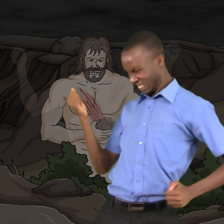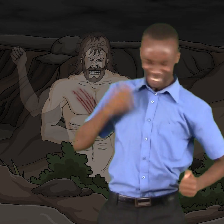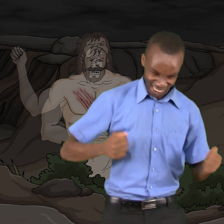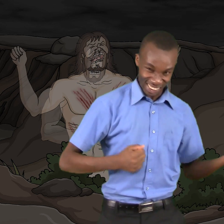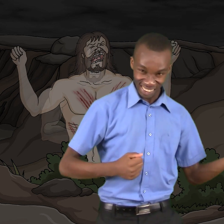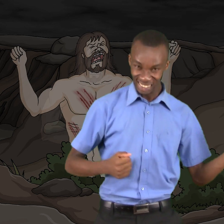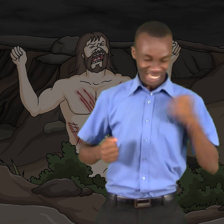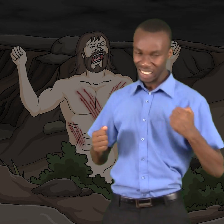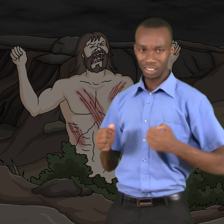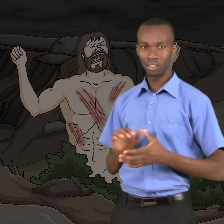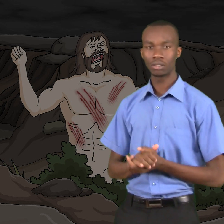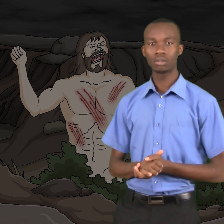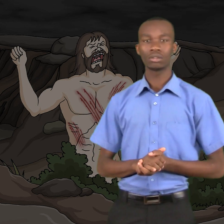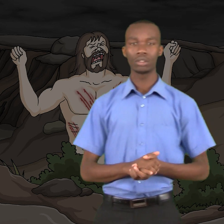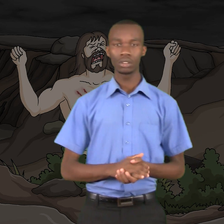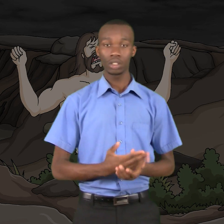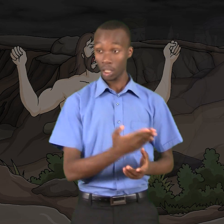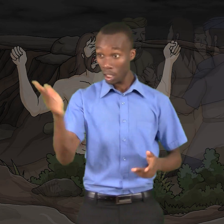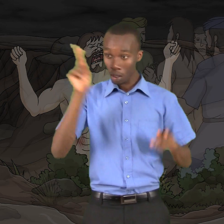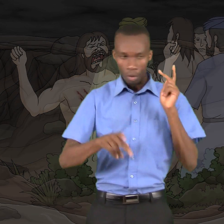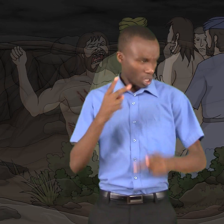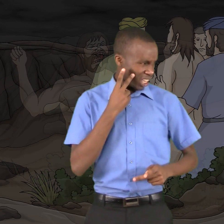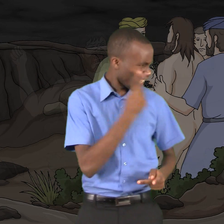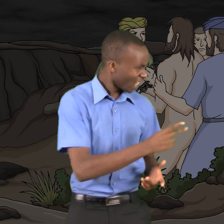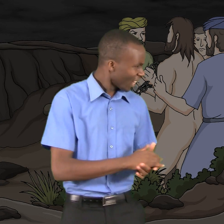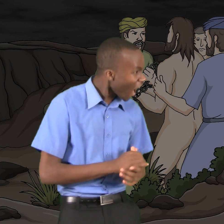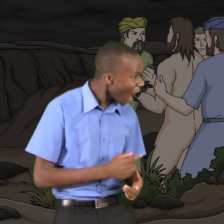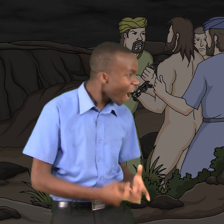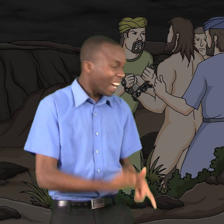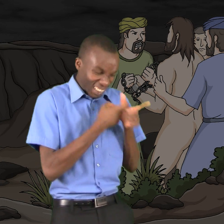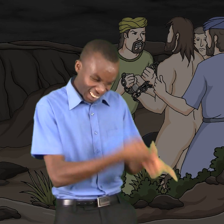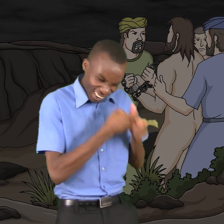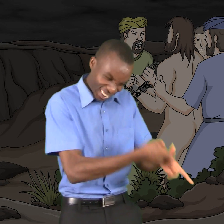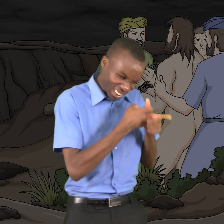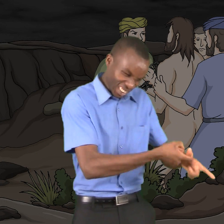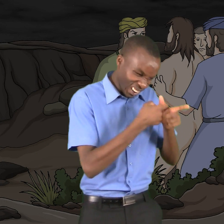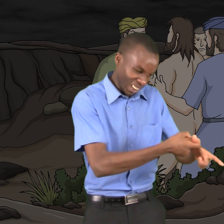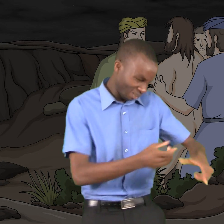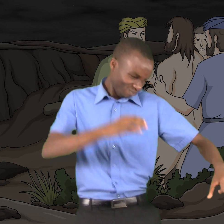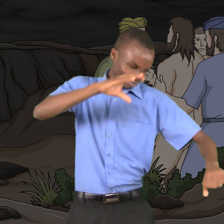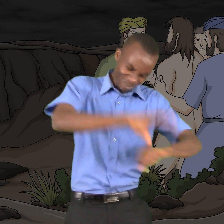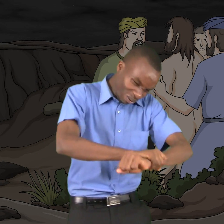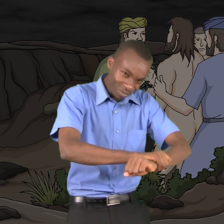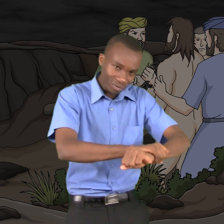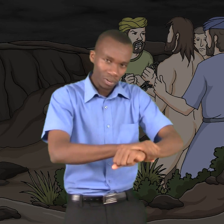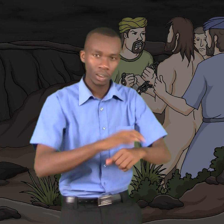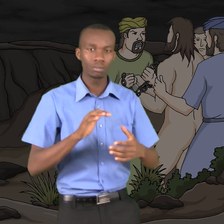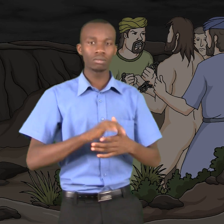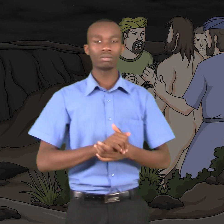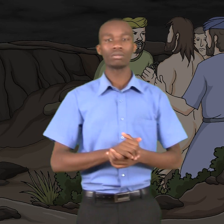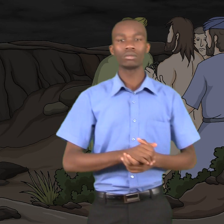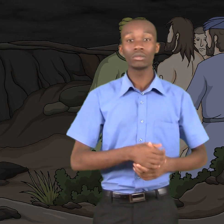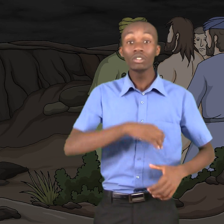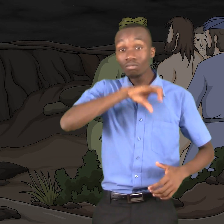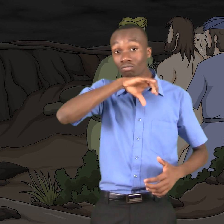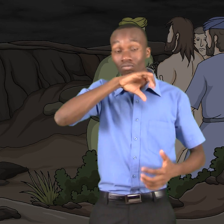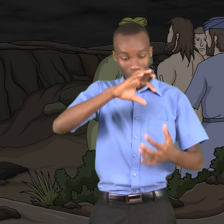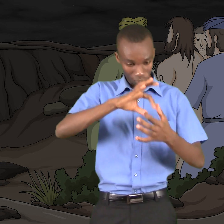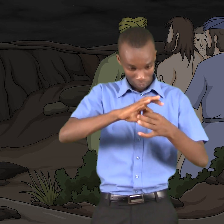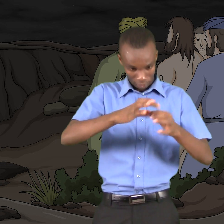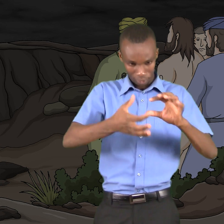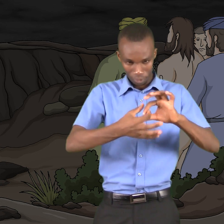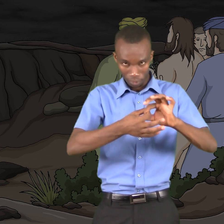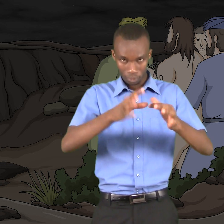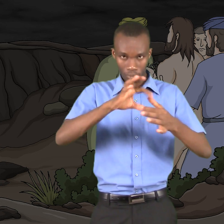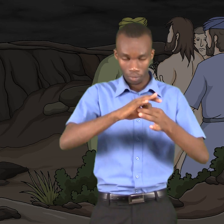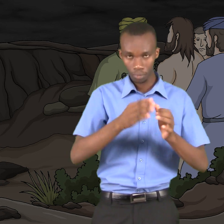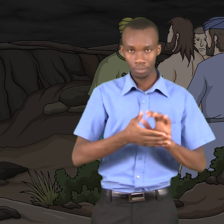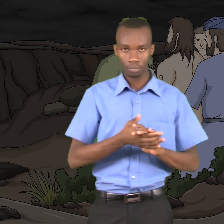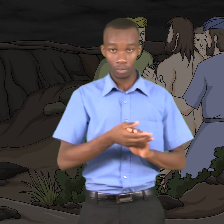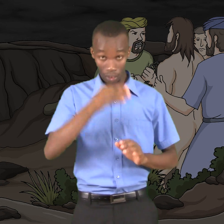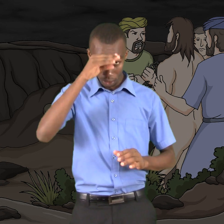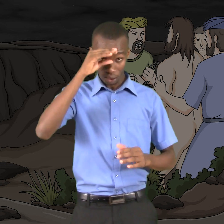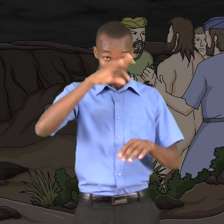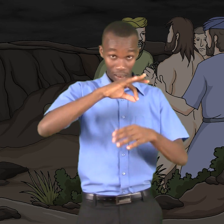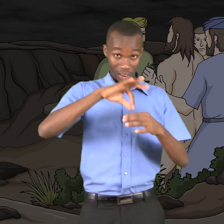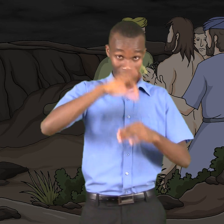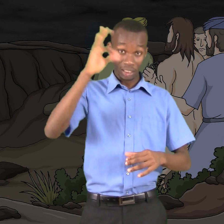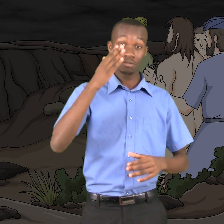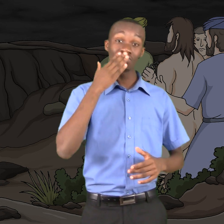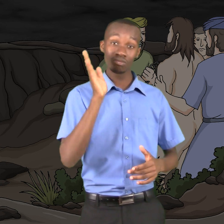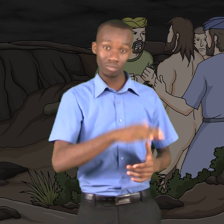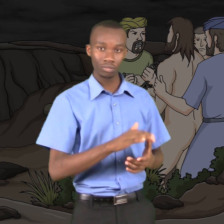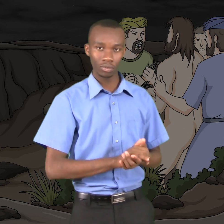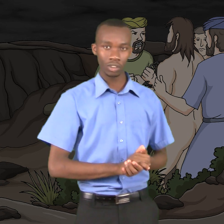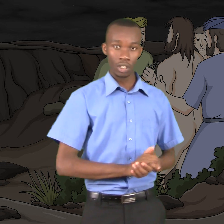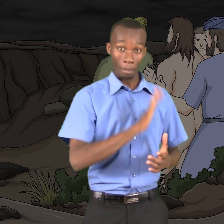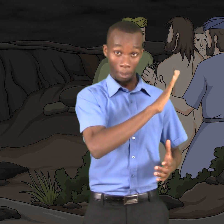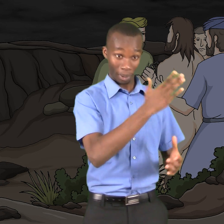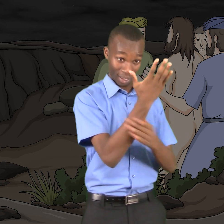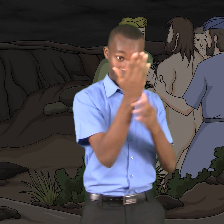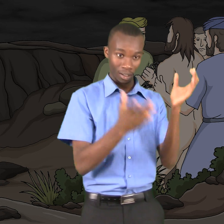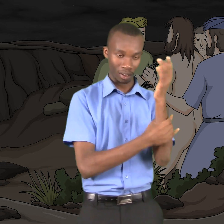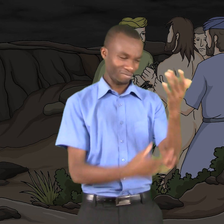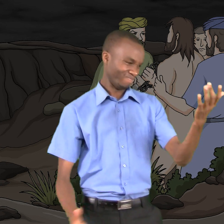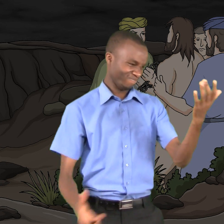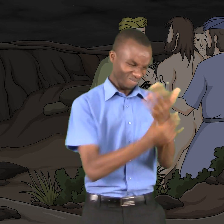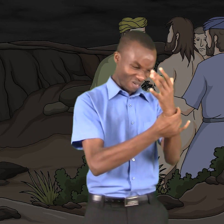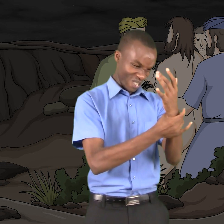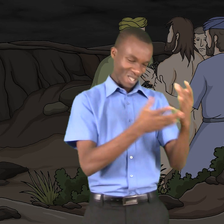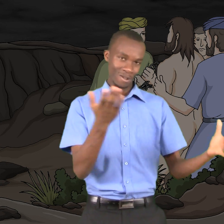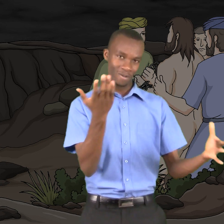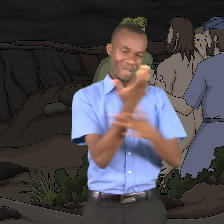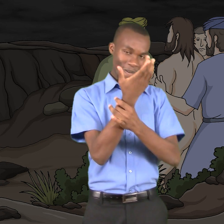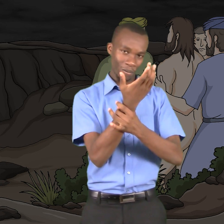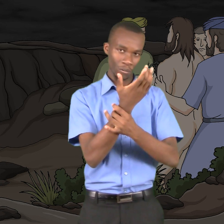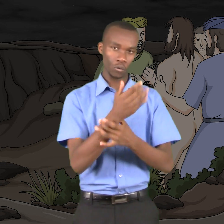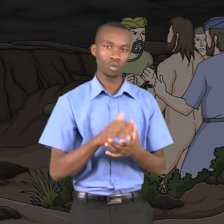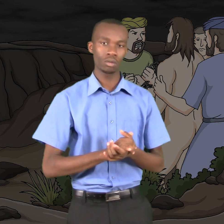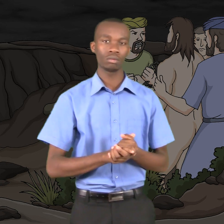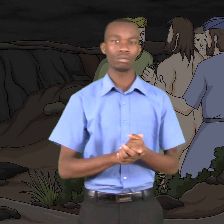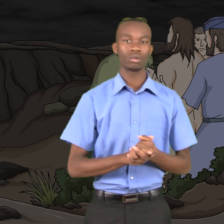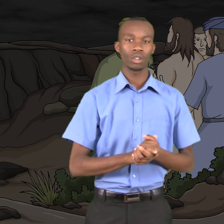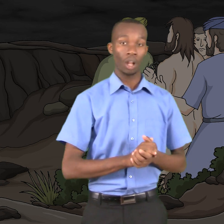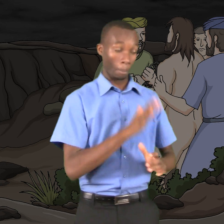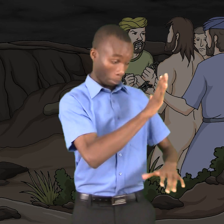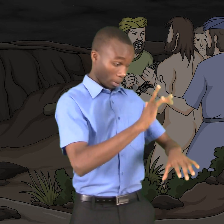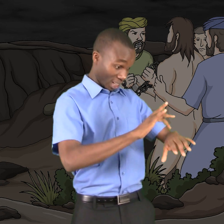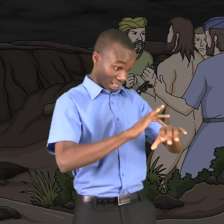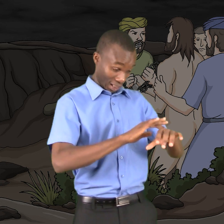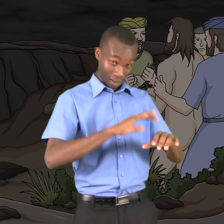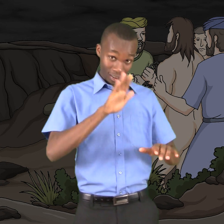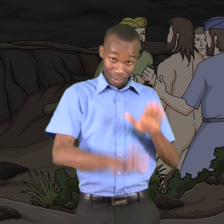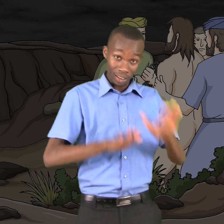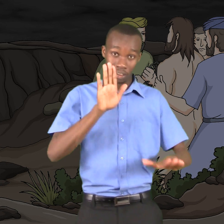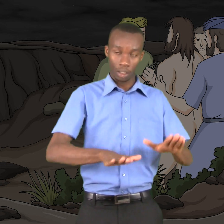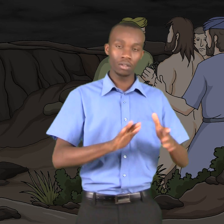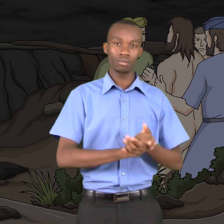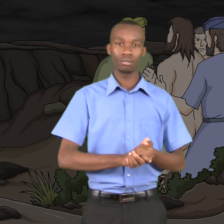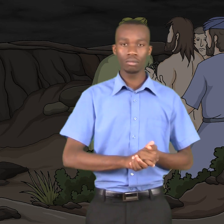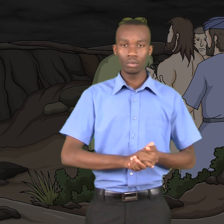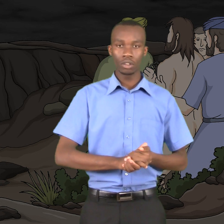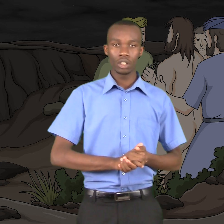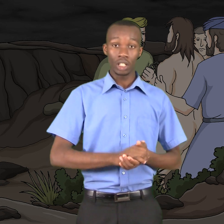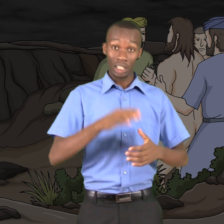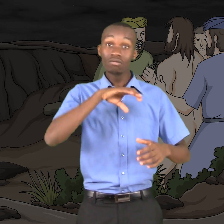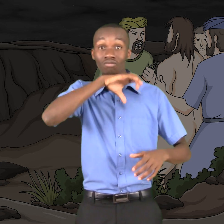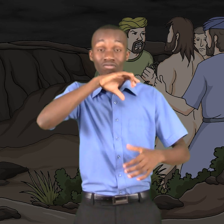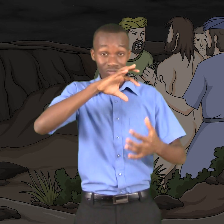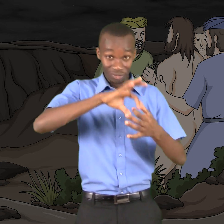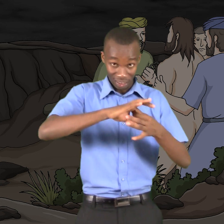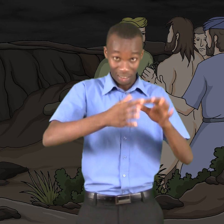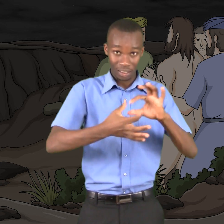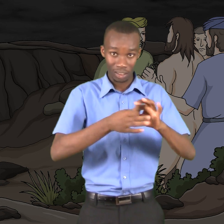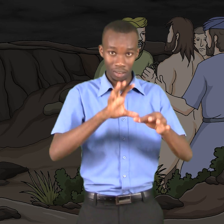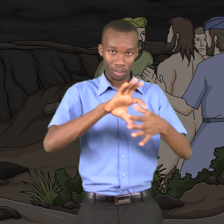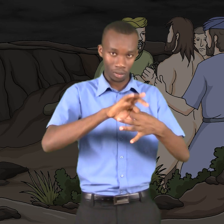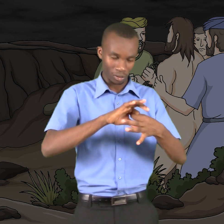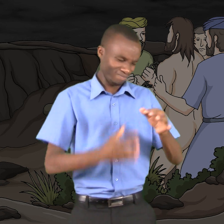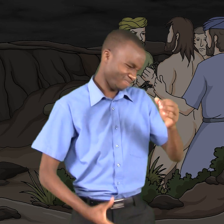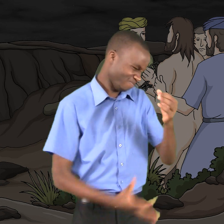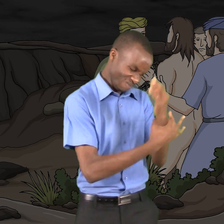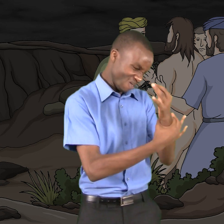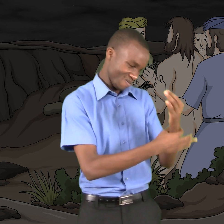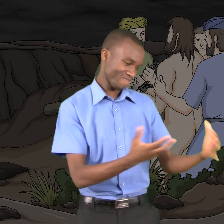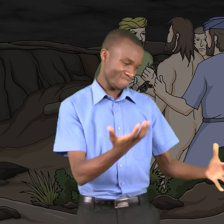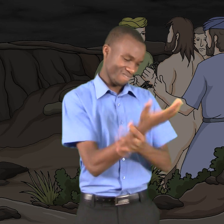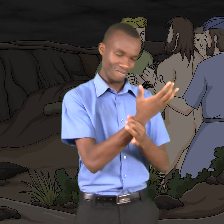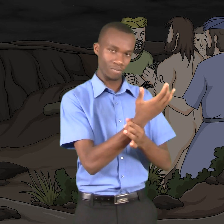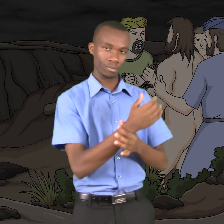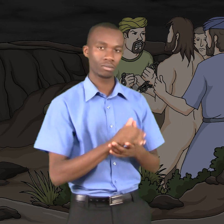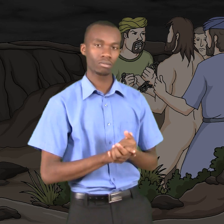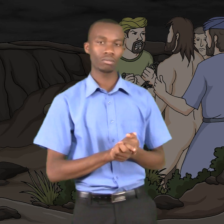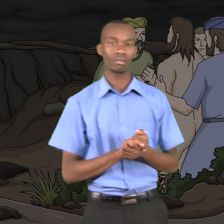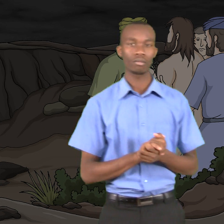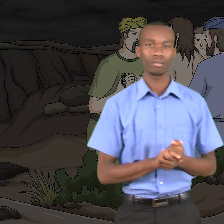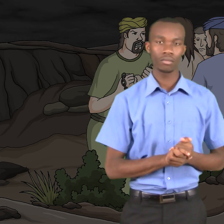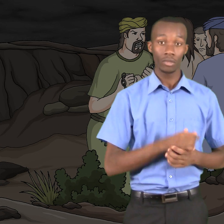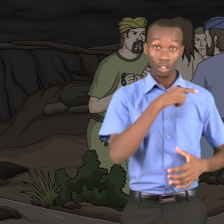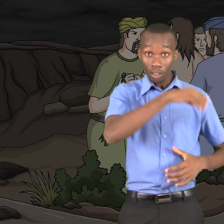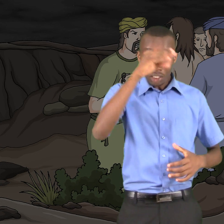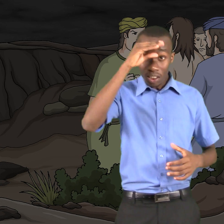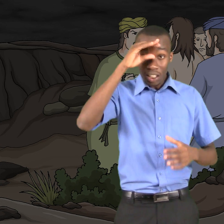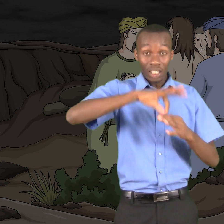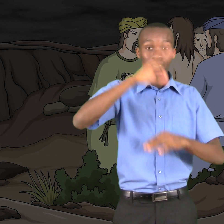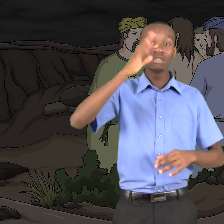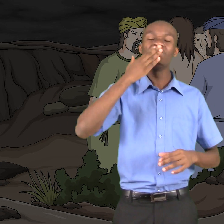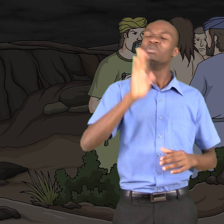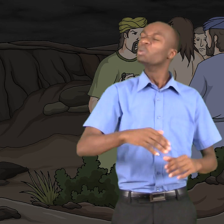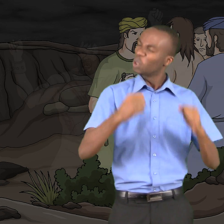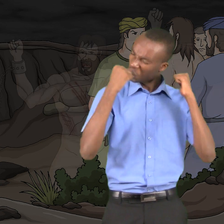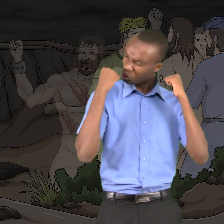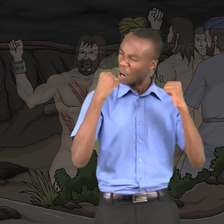When the man saw Jesus from a distance, he ran and fell on his knees before Him.